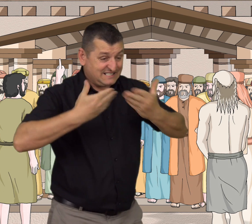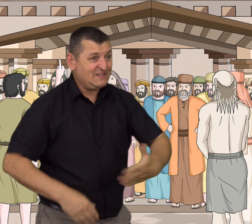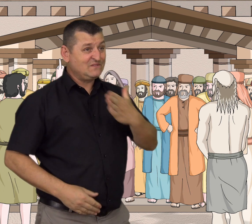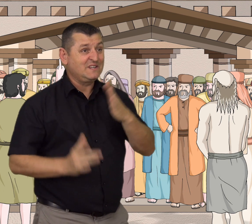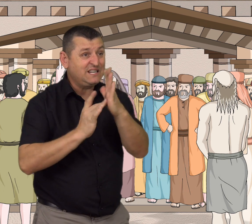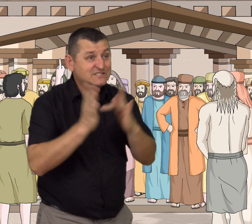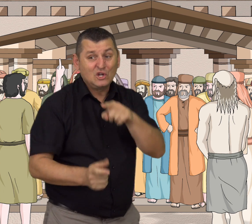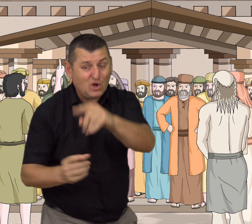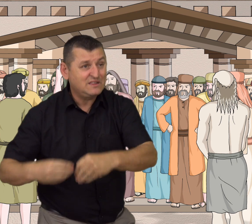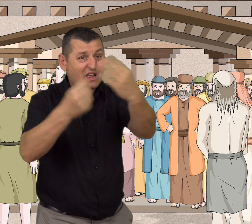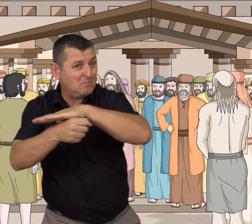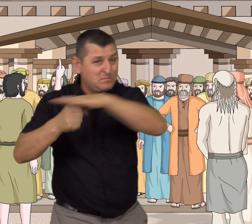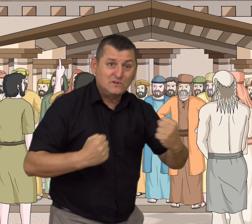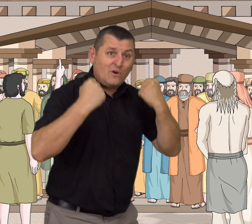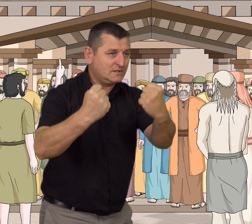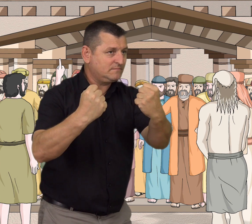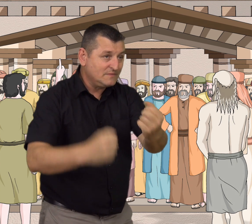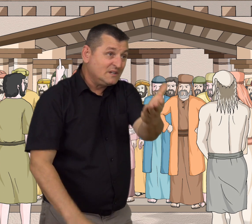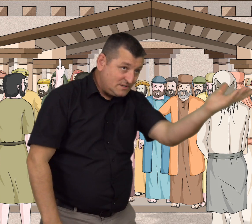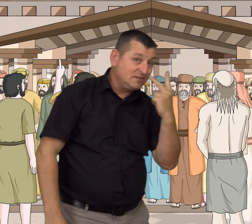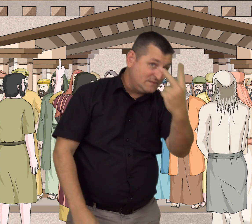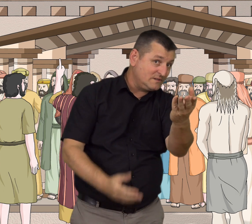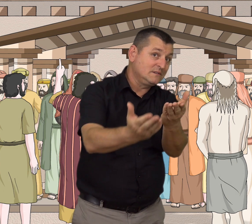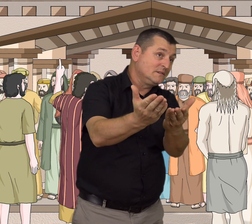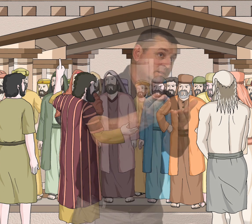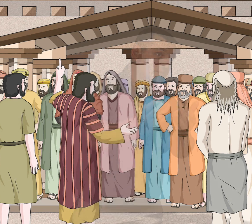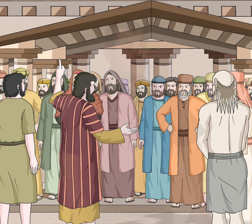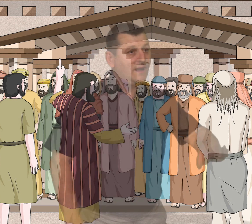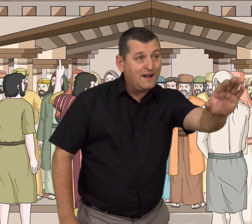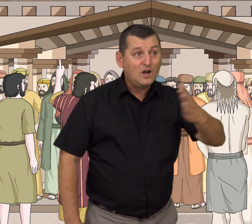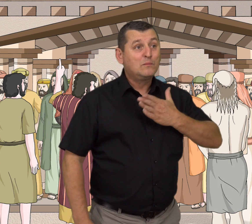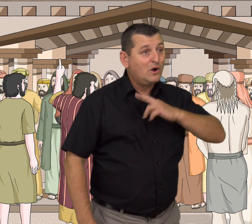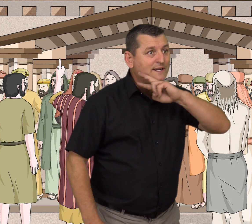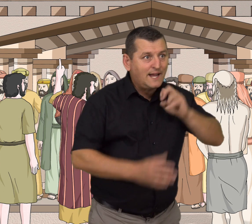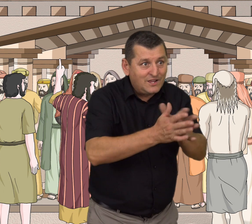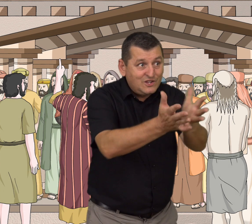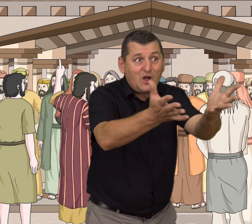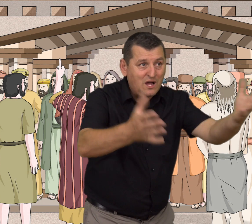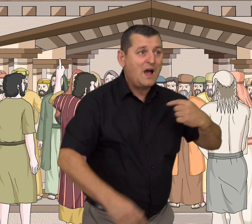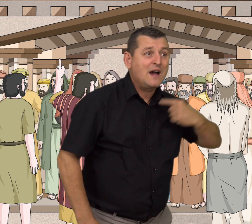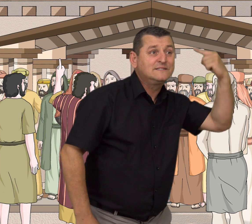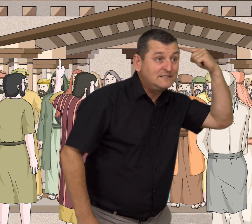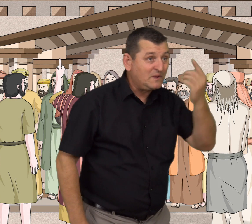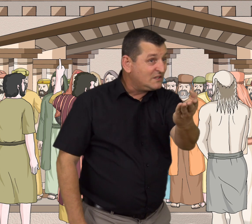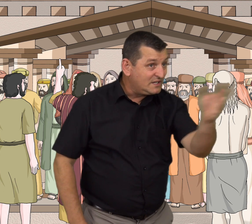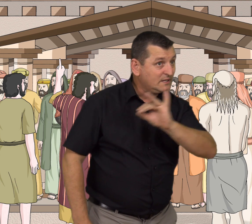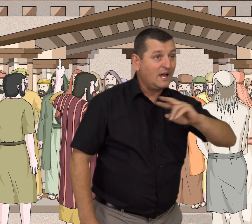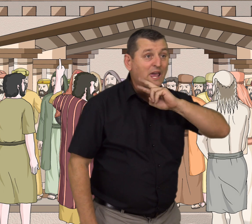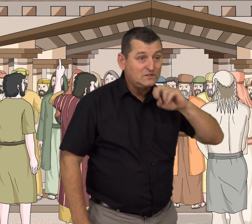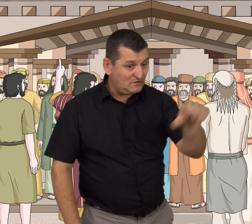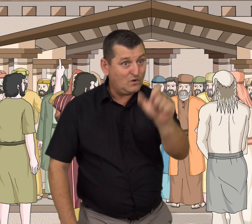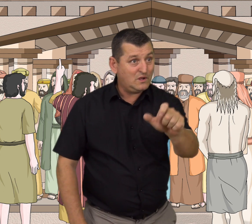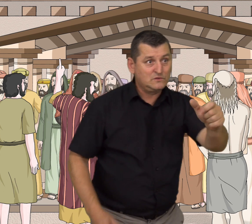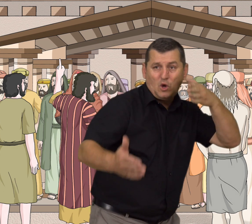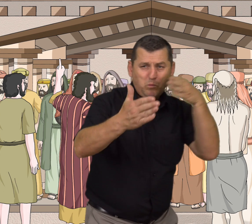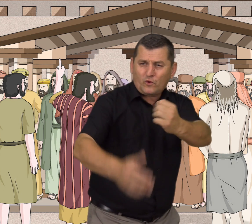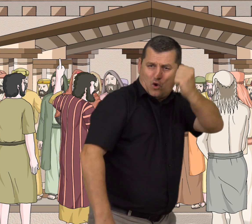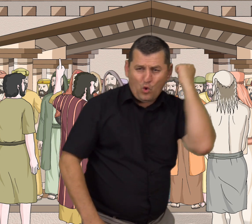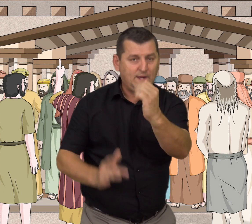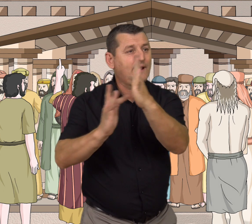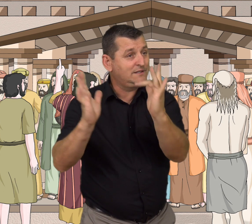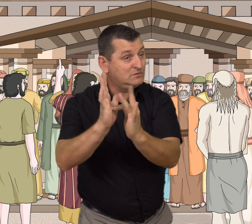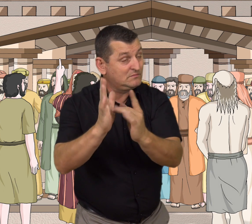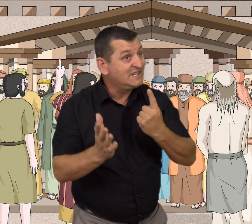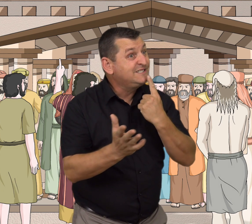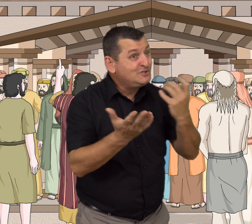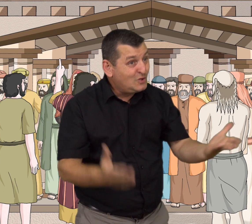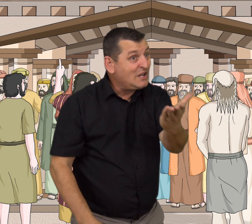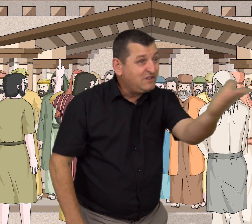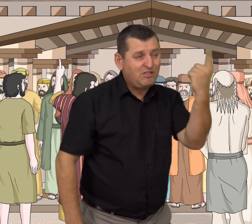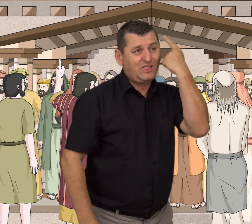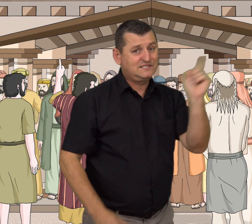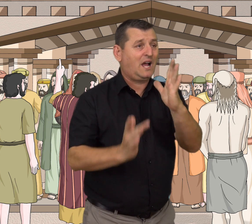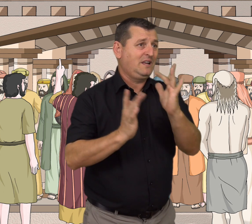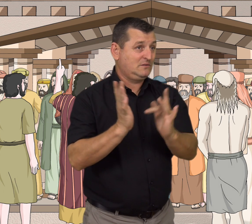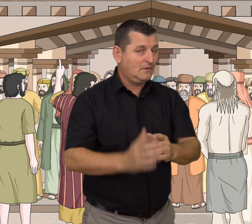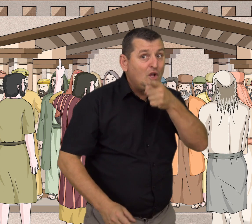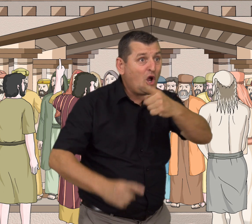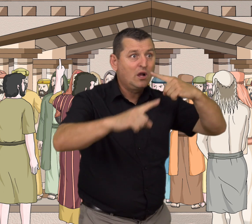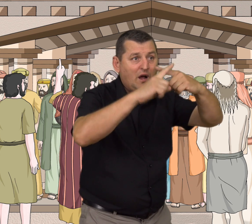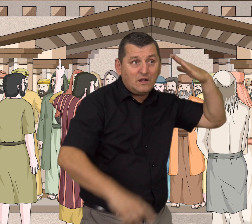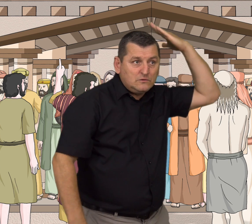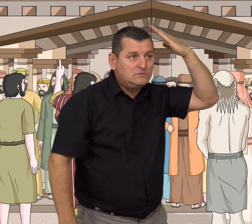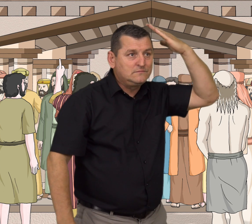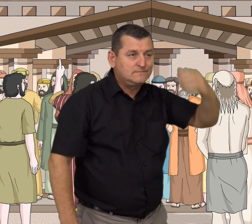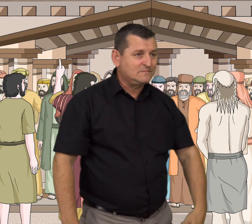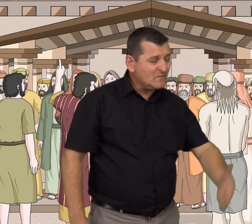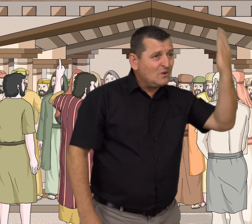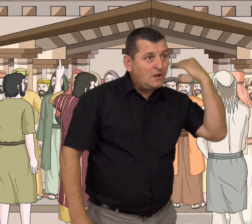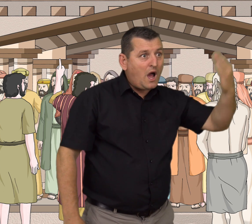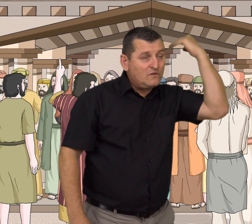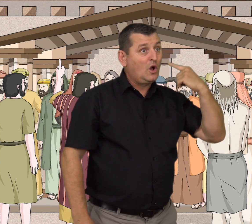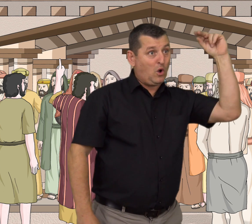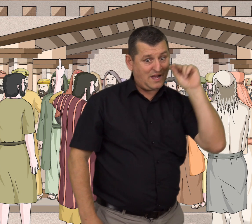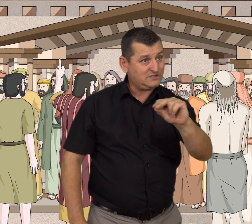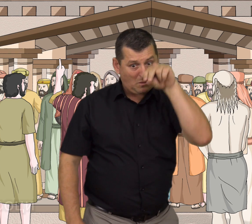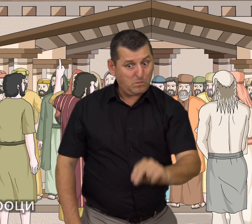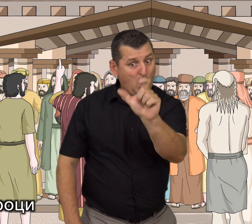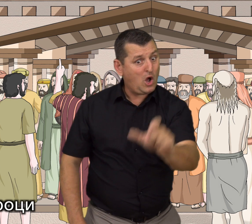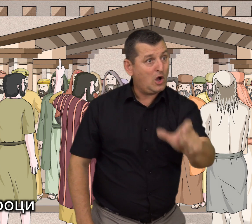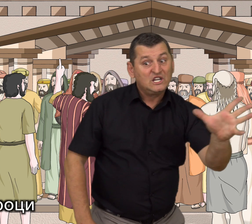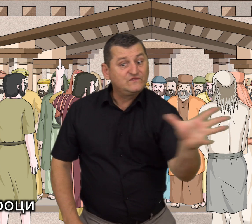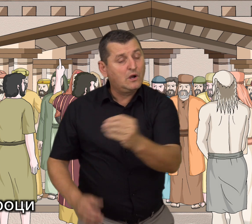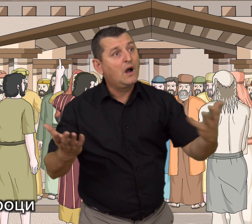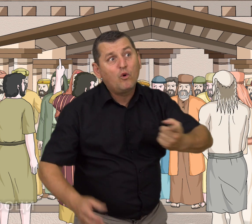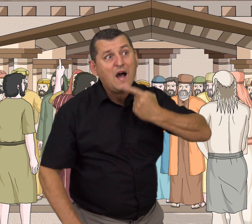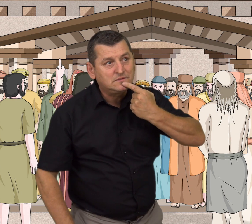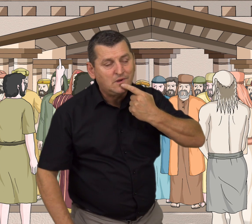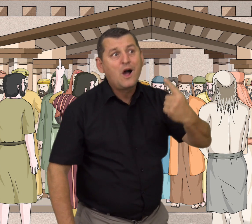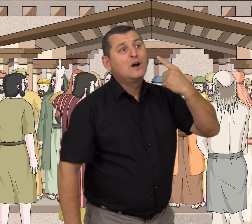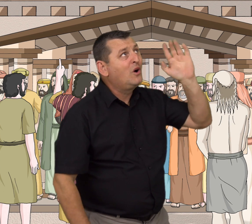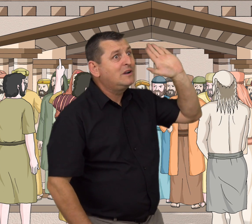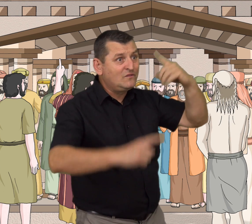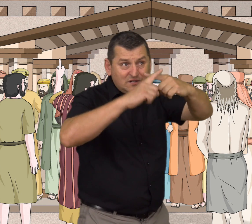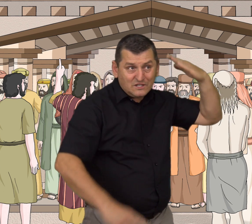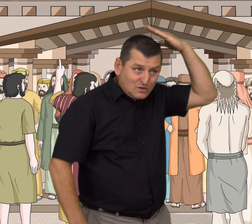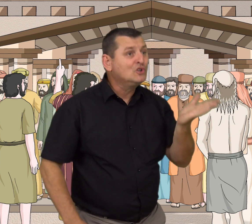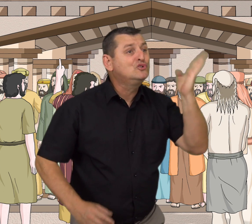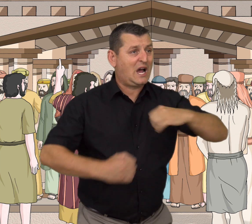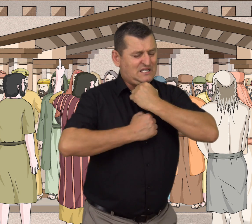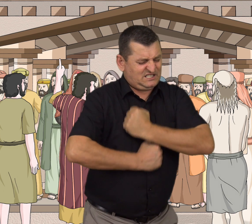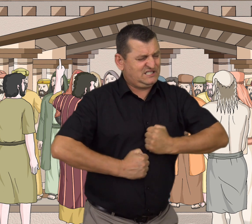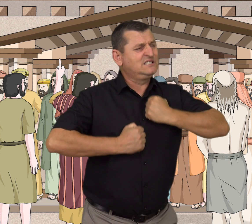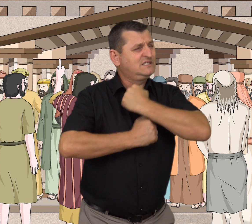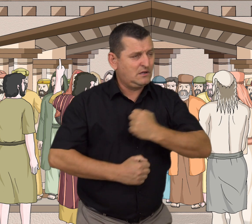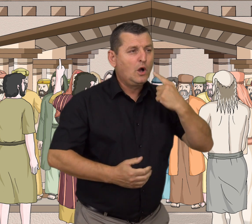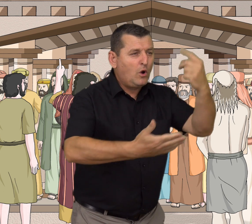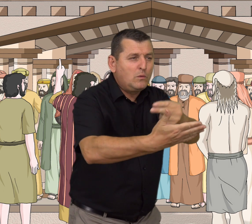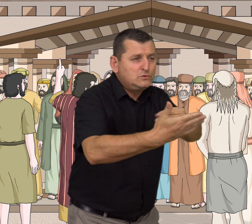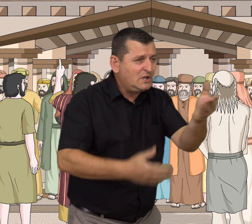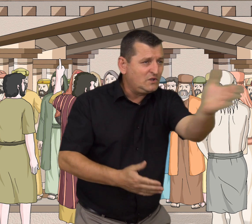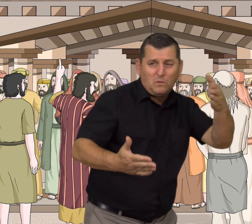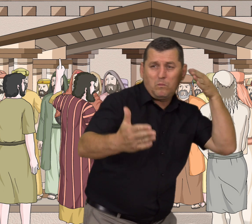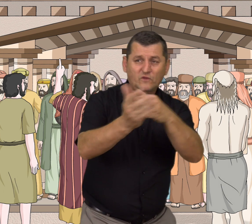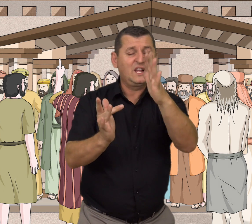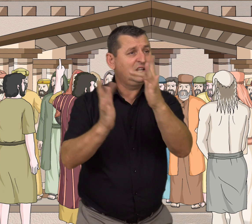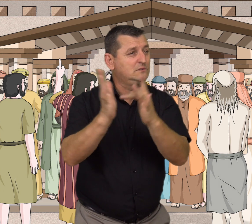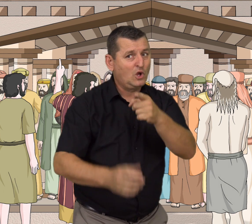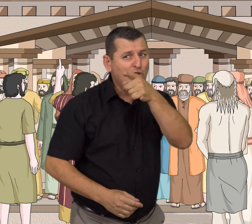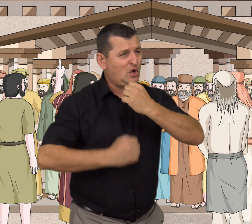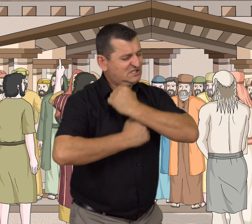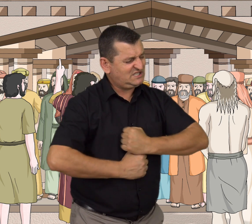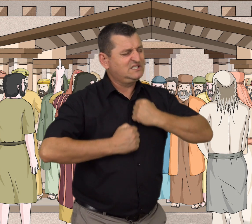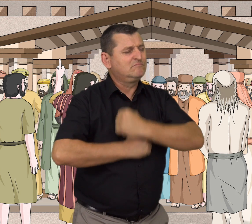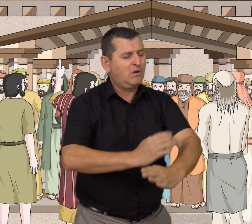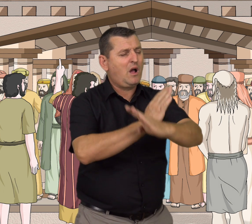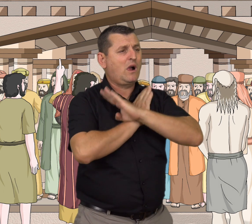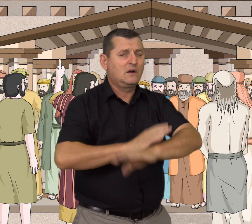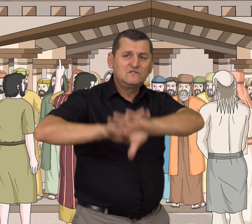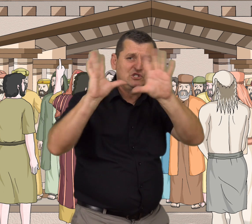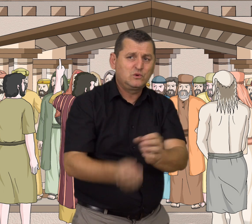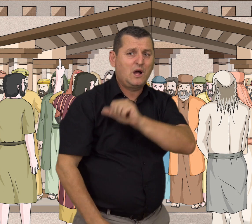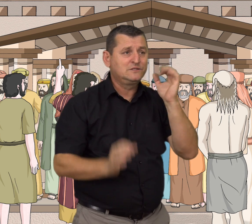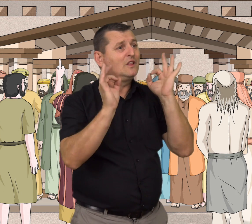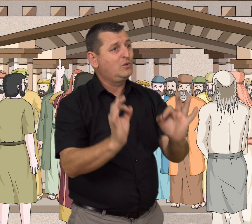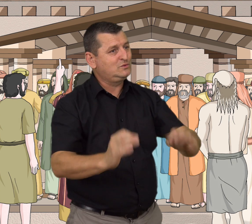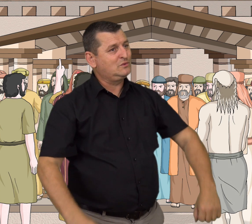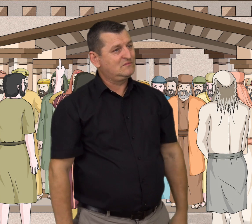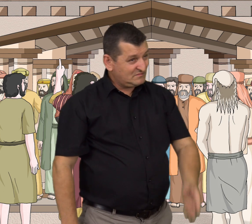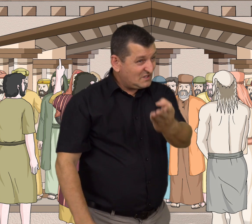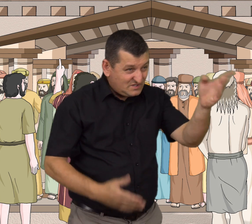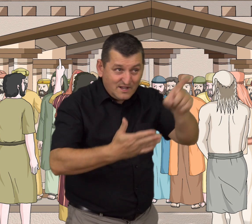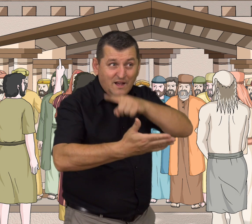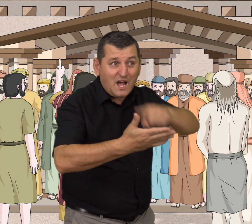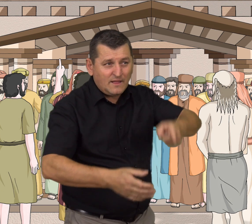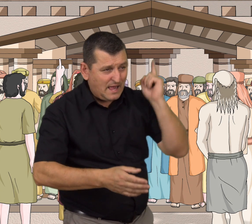It is Jesus’ name and the faith that comes through Him that has given him this complete healing in your presence. And now, brothers, I know that you acted in ignorance, as did your leaders.